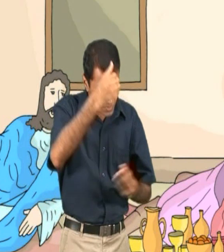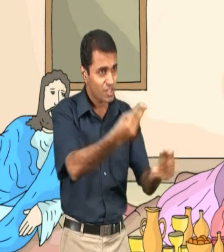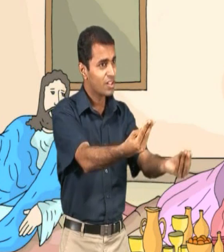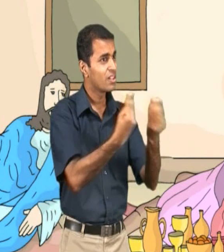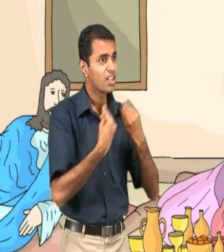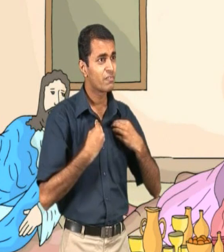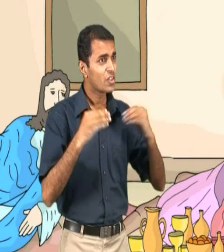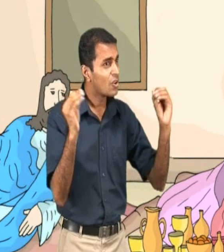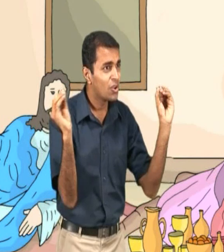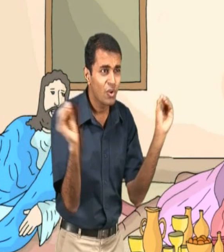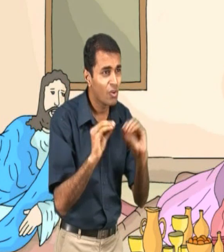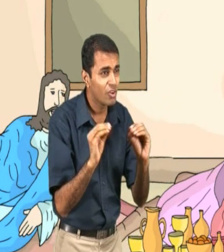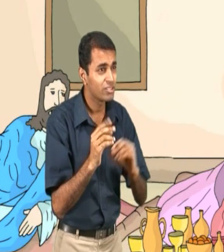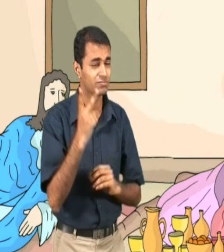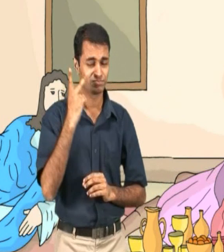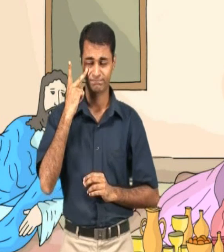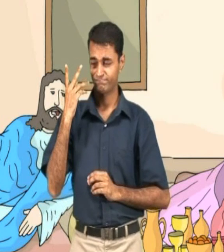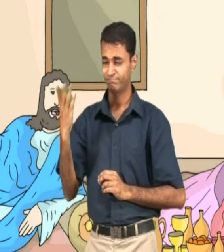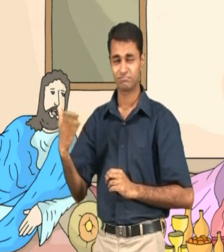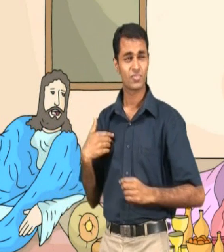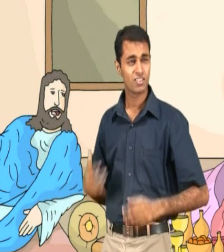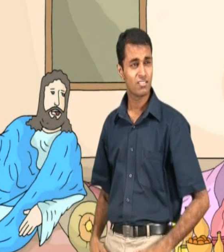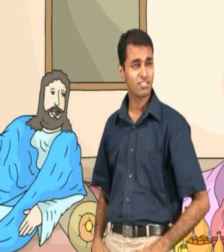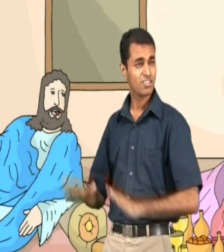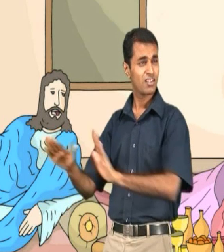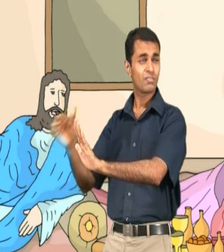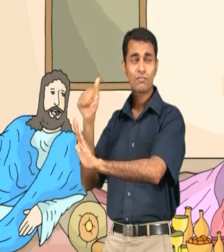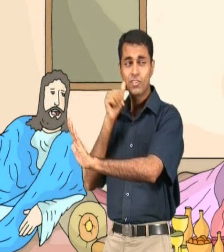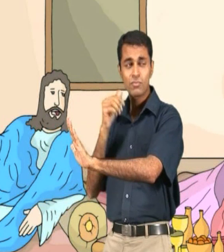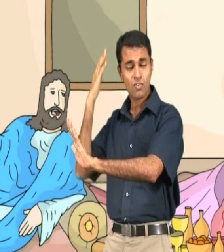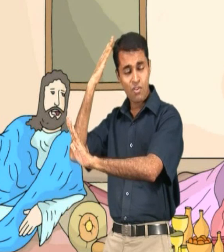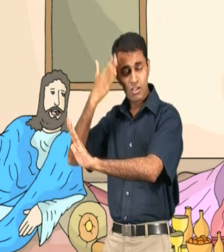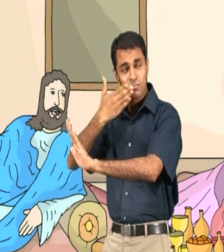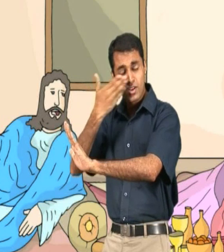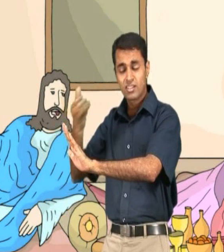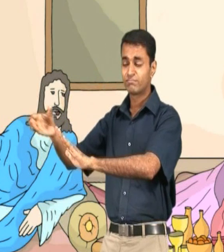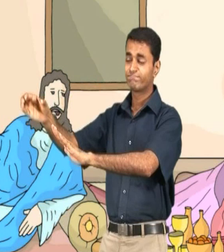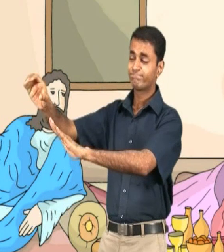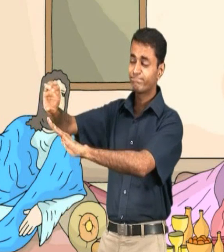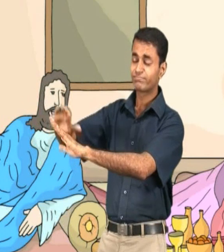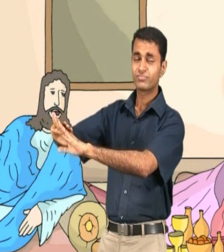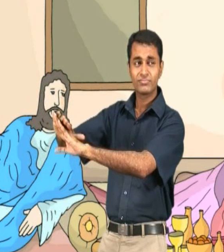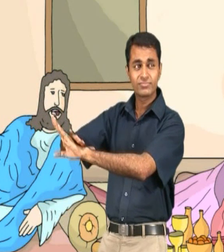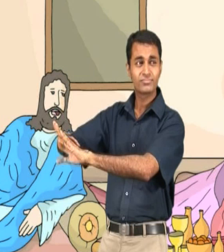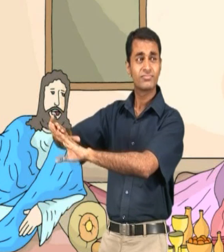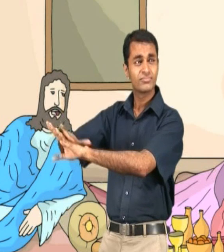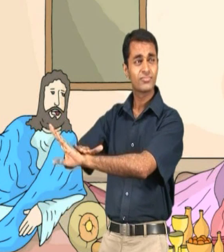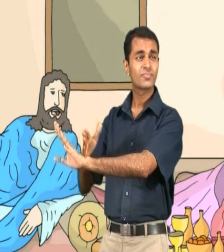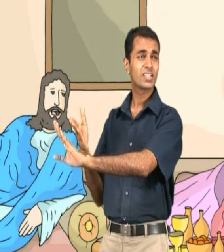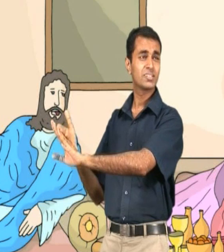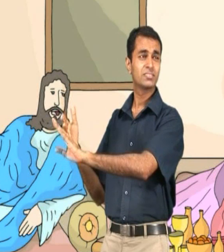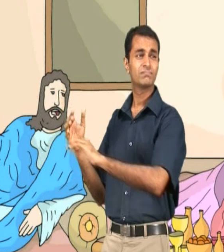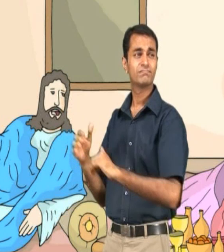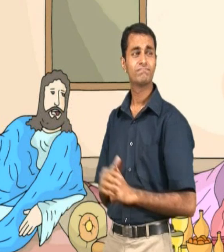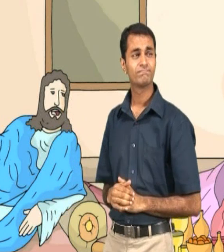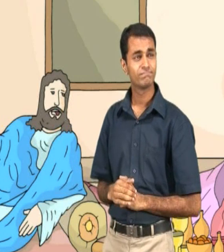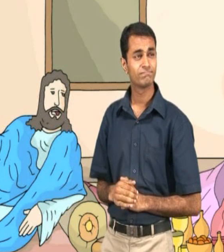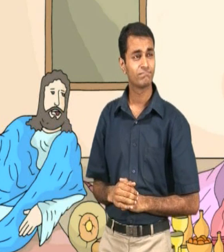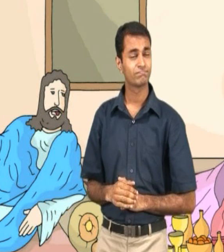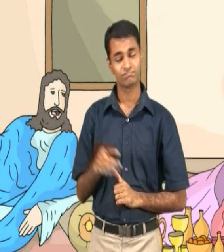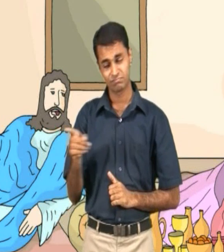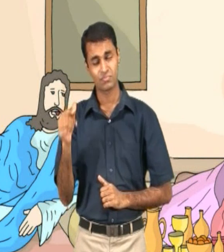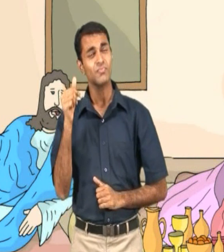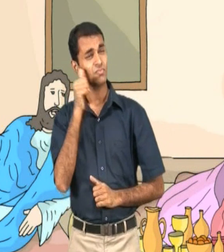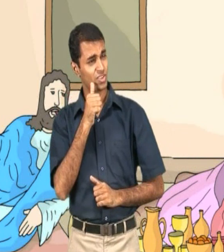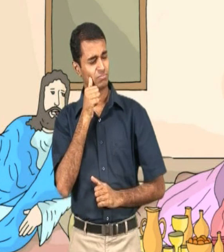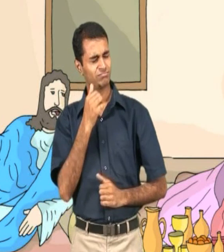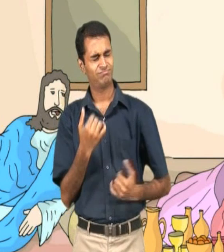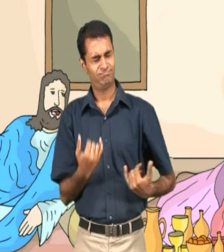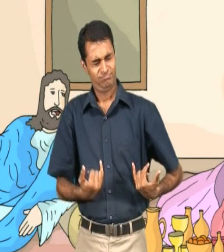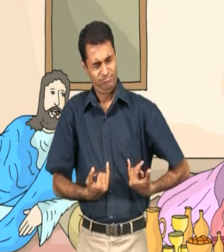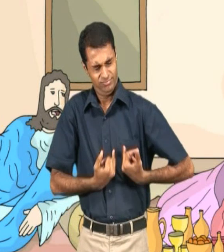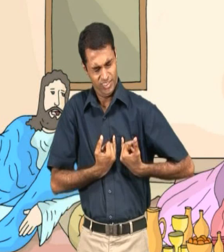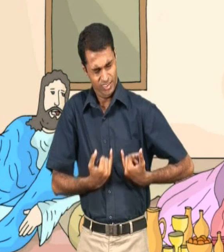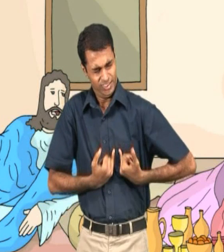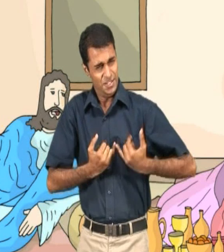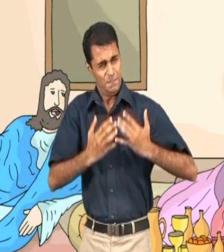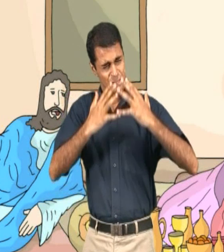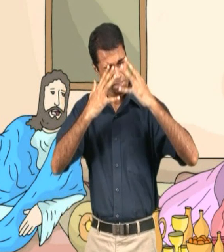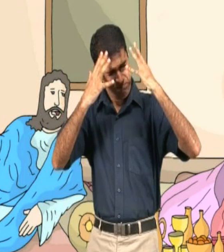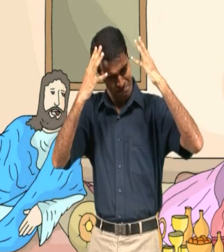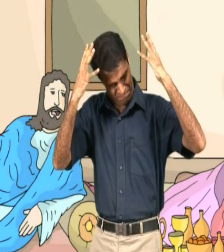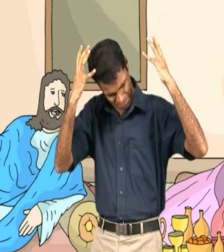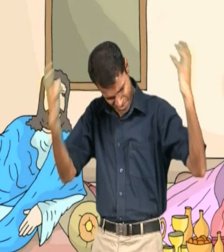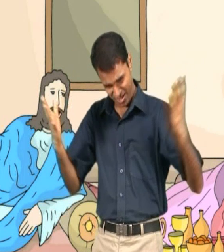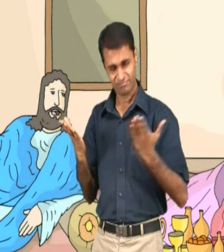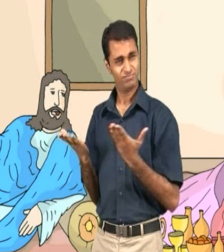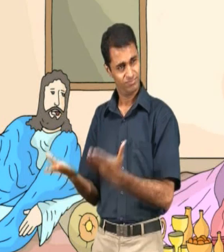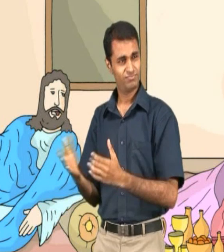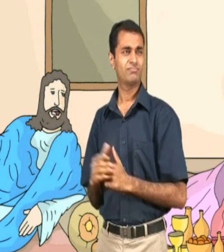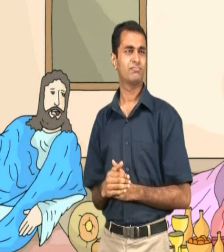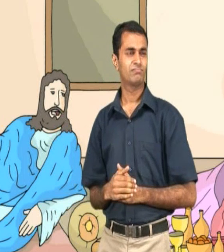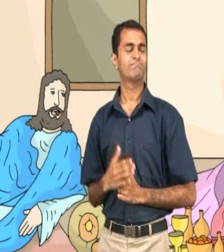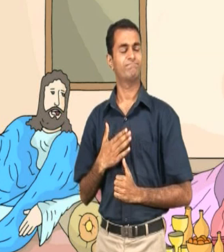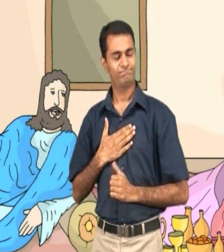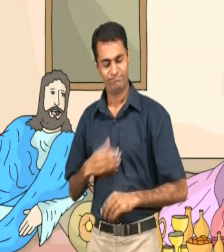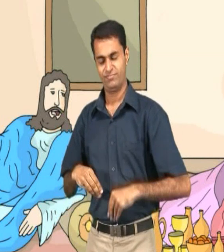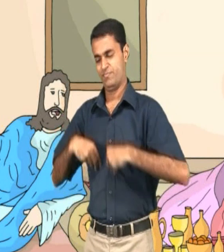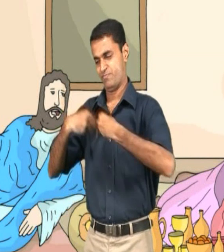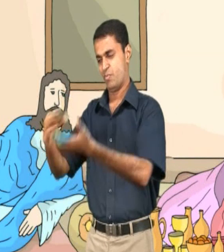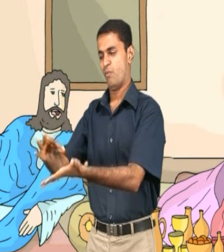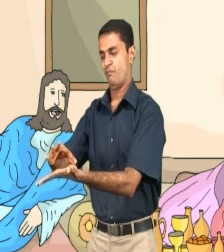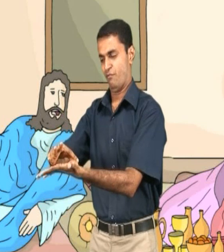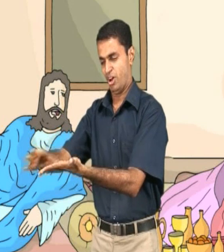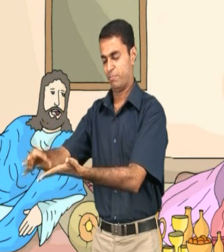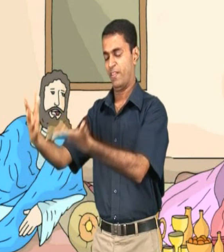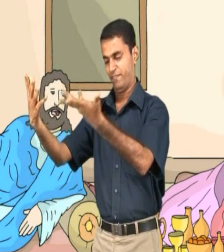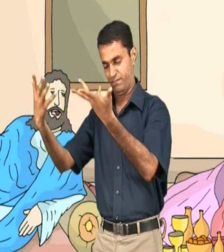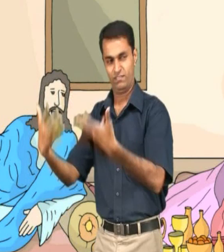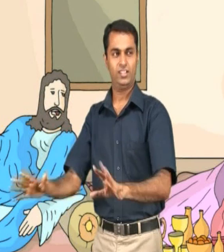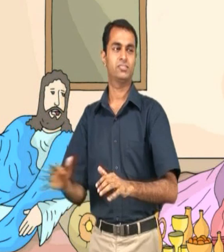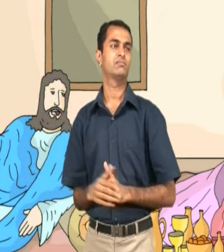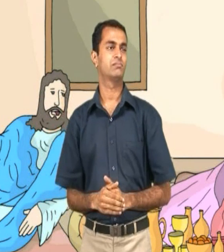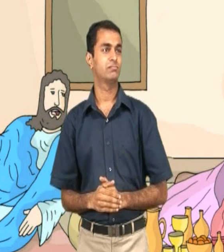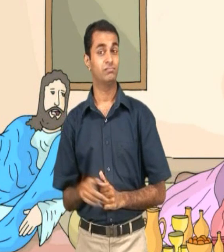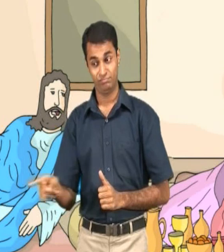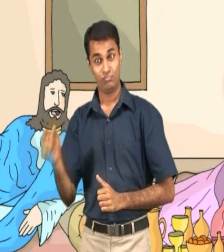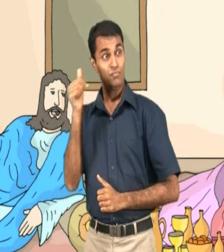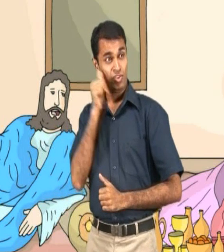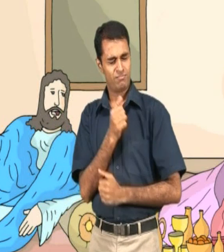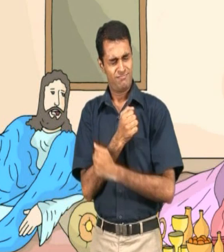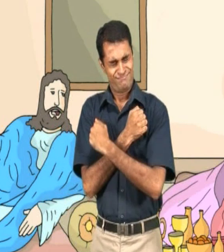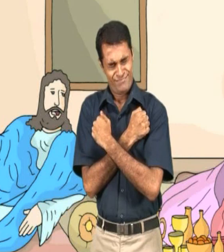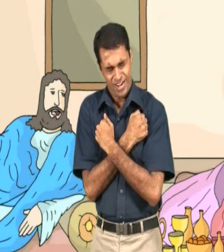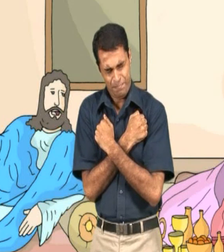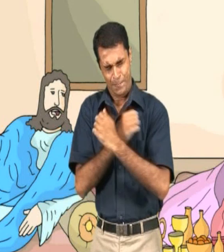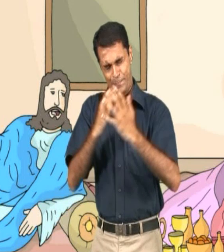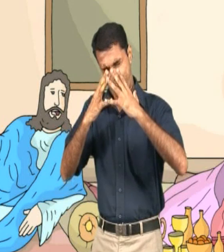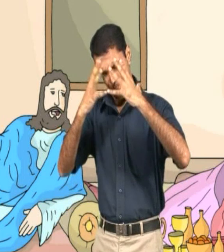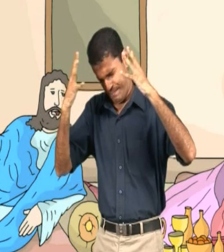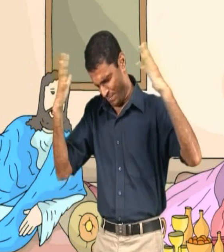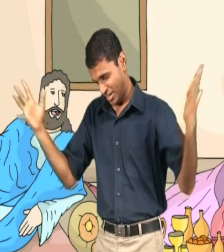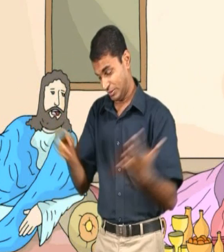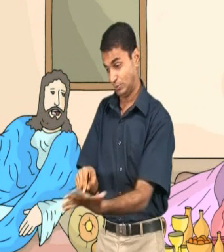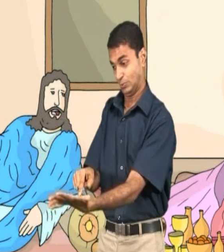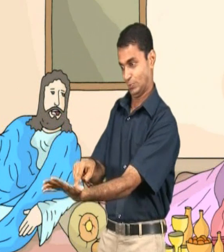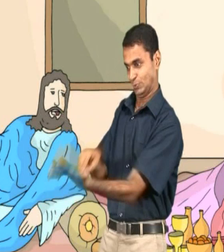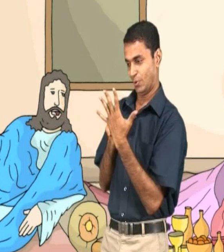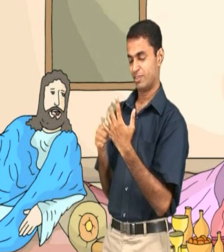You did not anoint My head with oil, but she has anointed My feet with perfume.